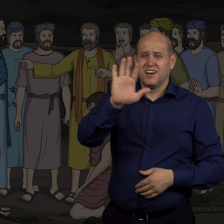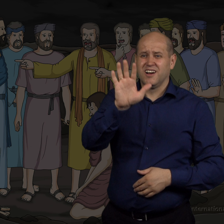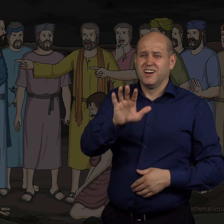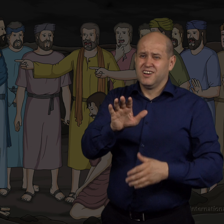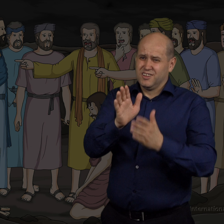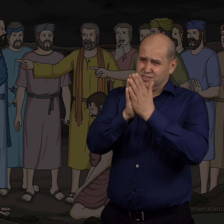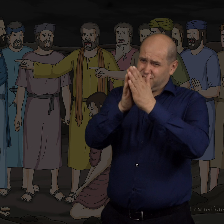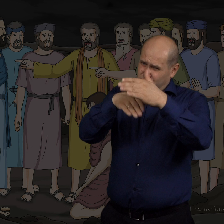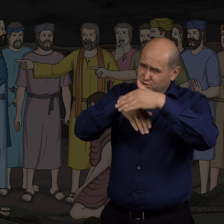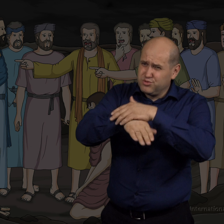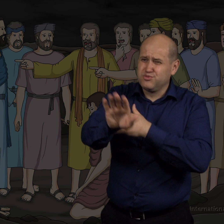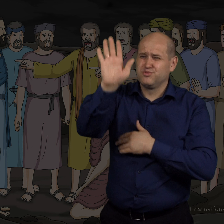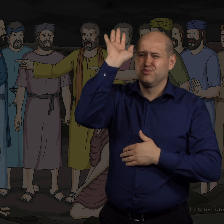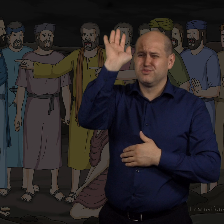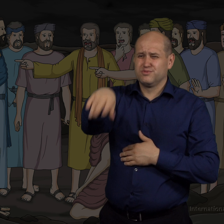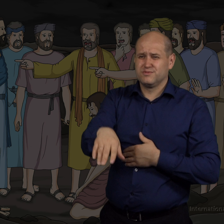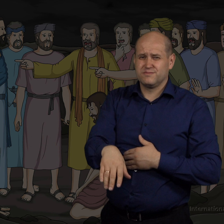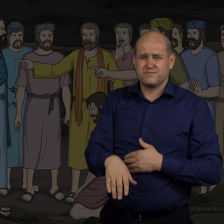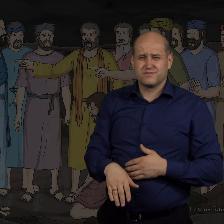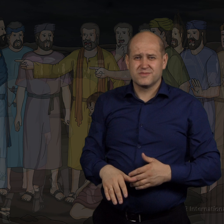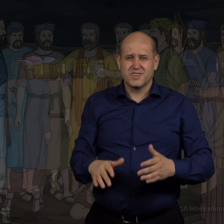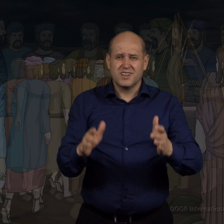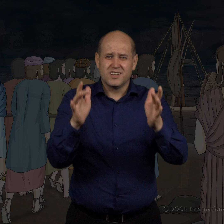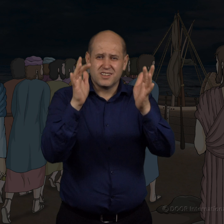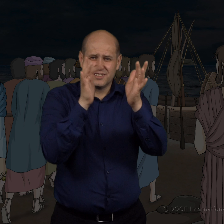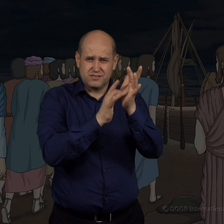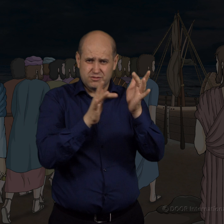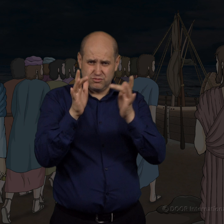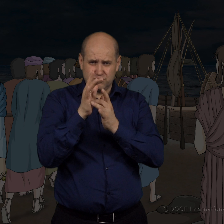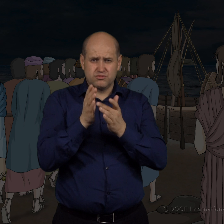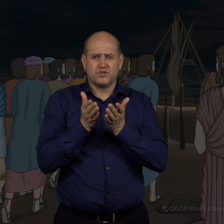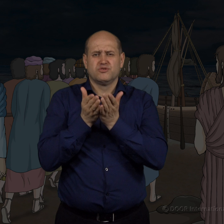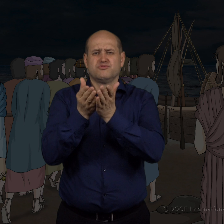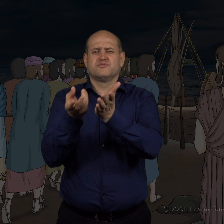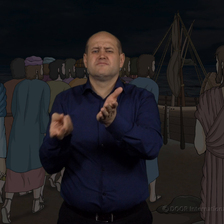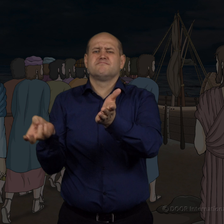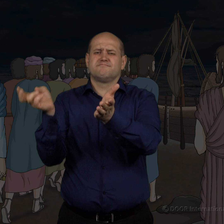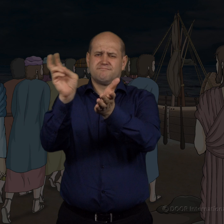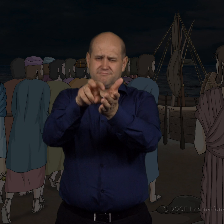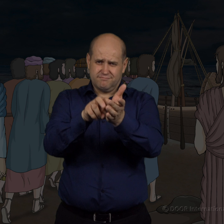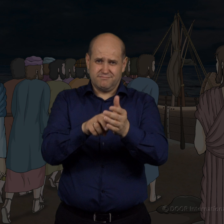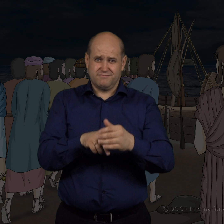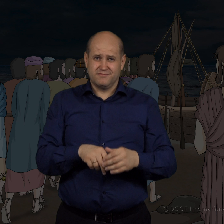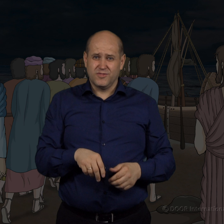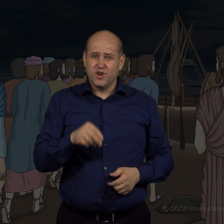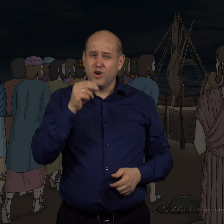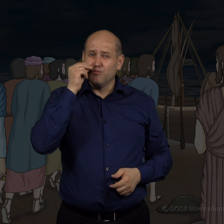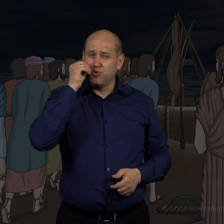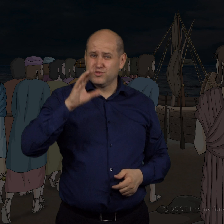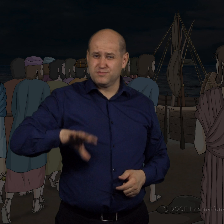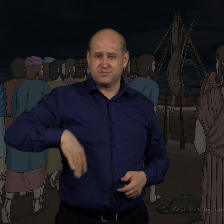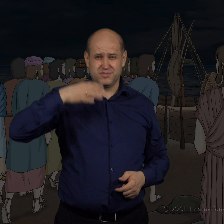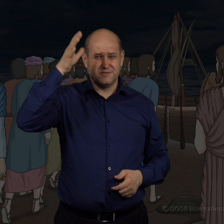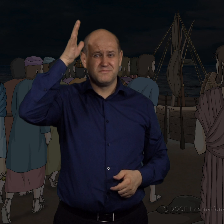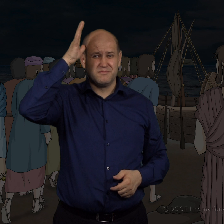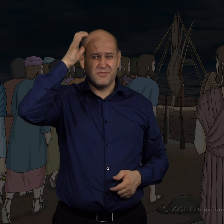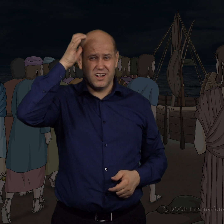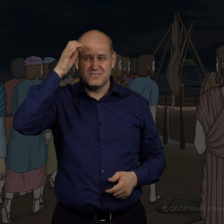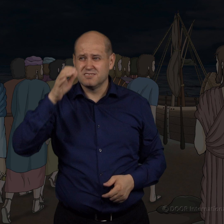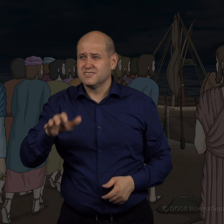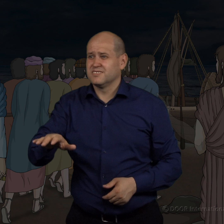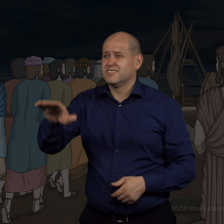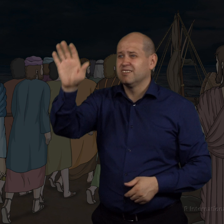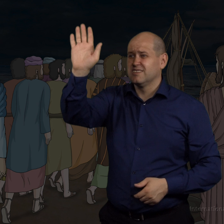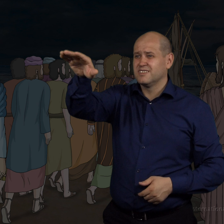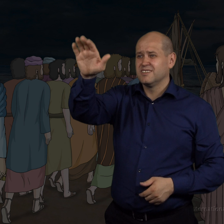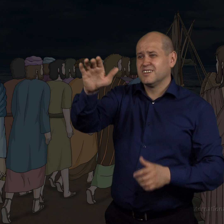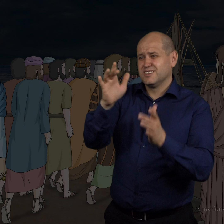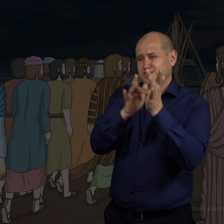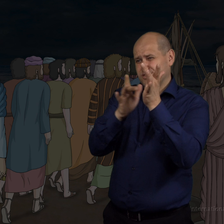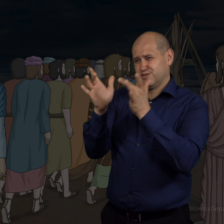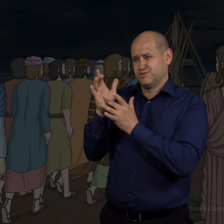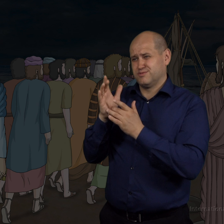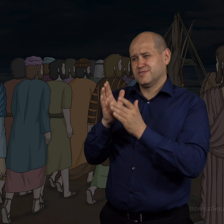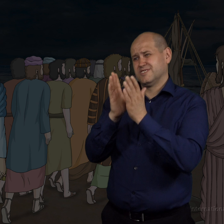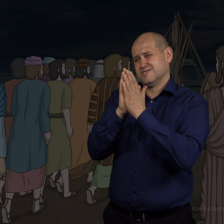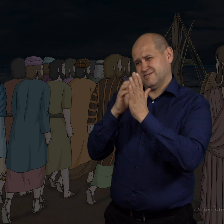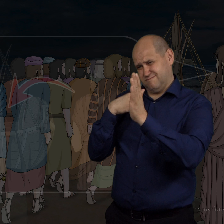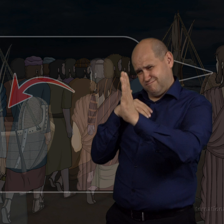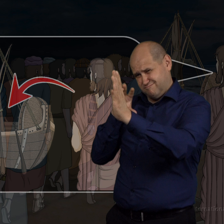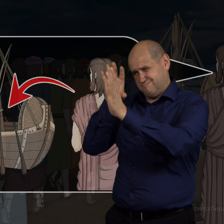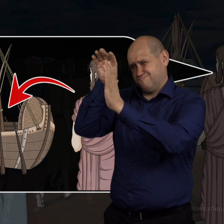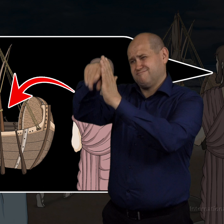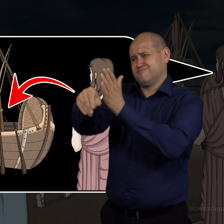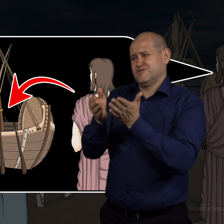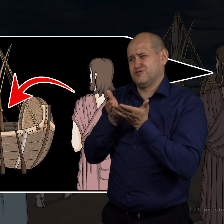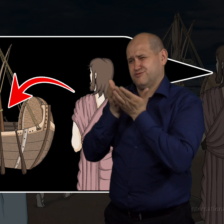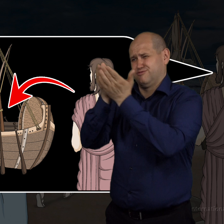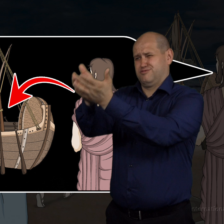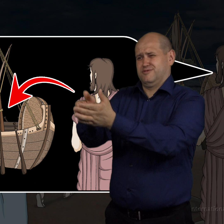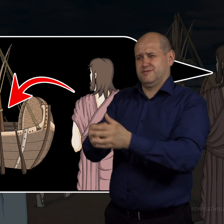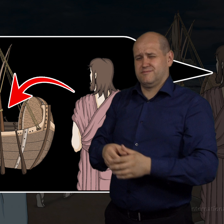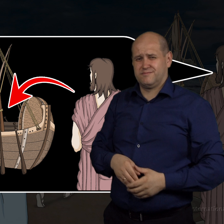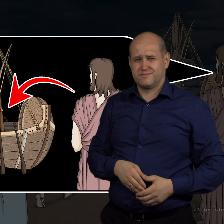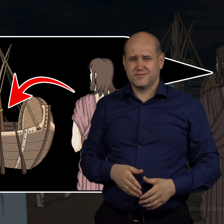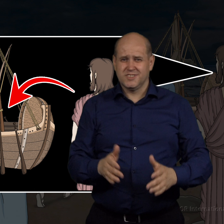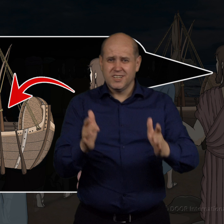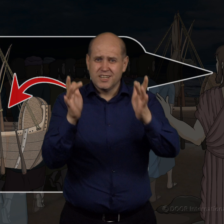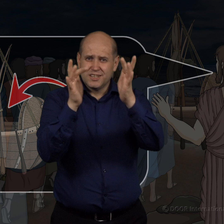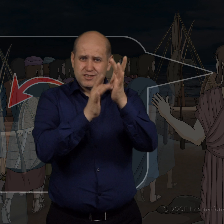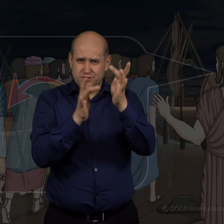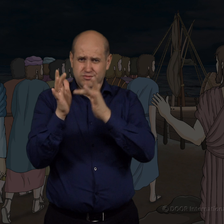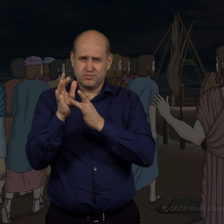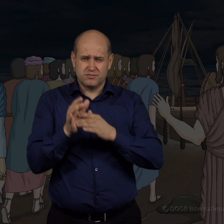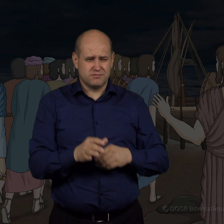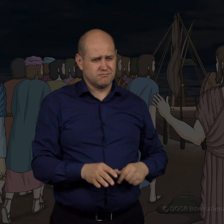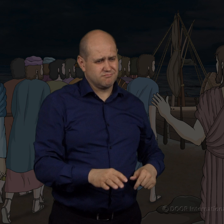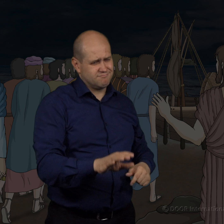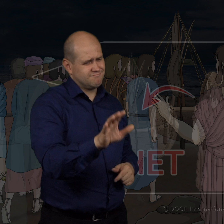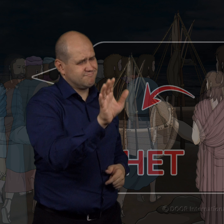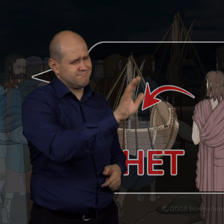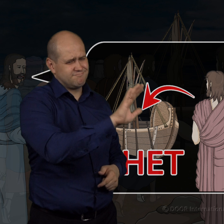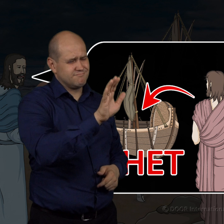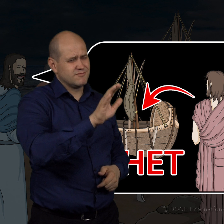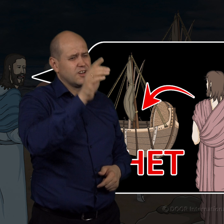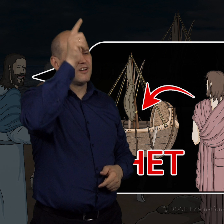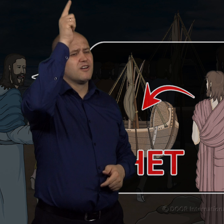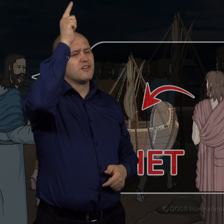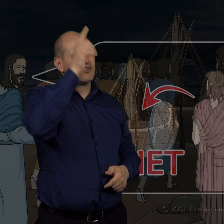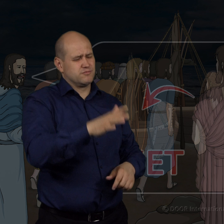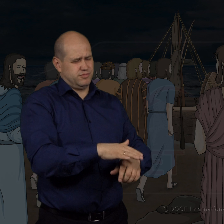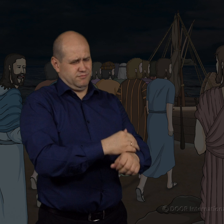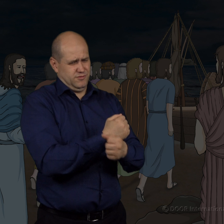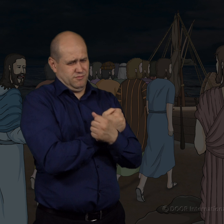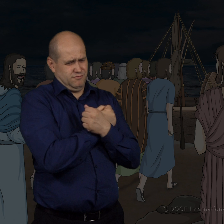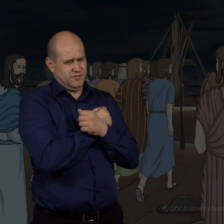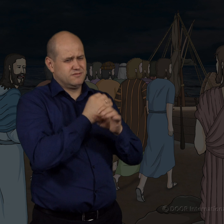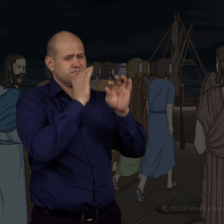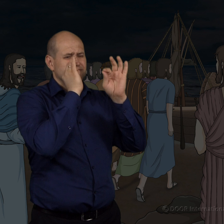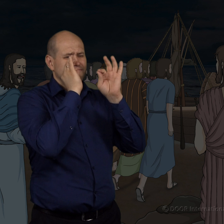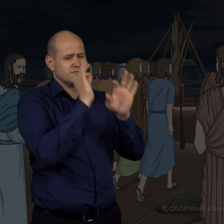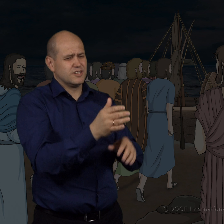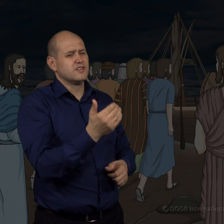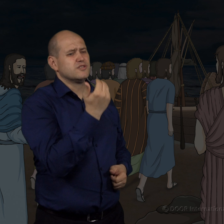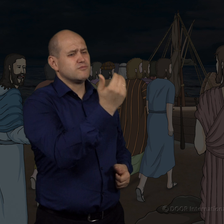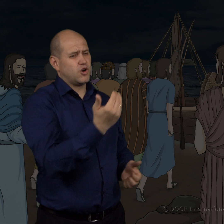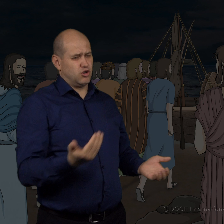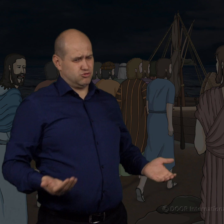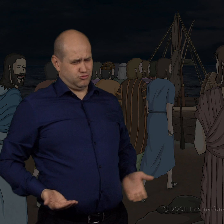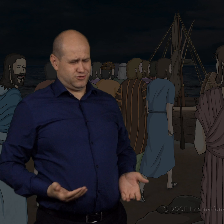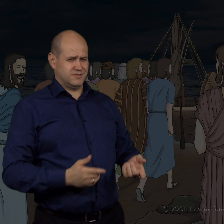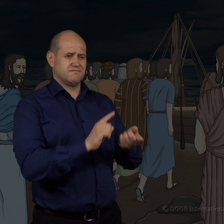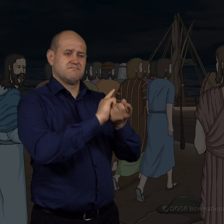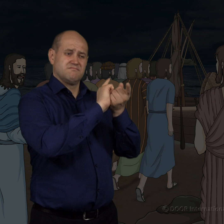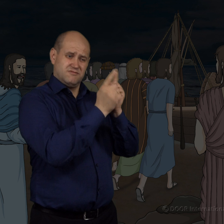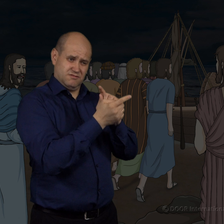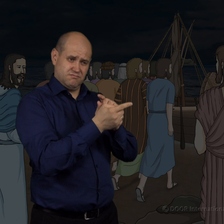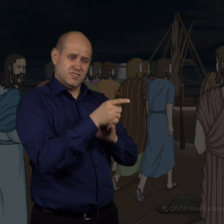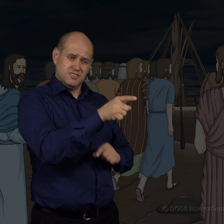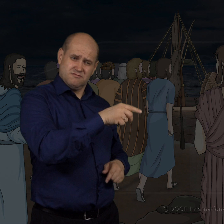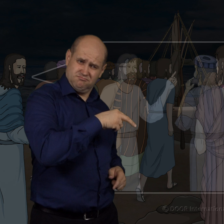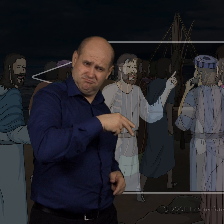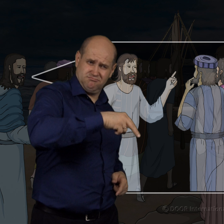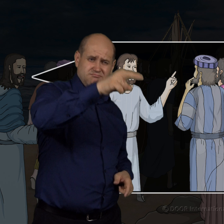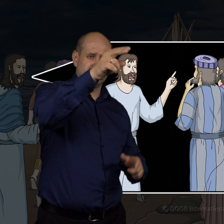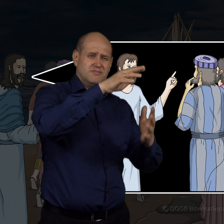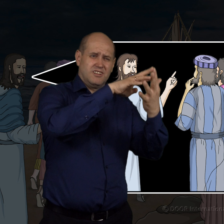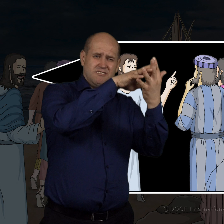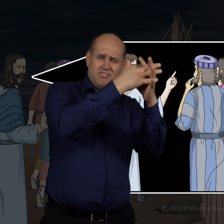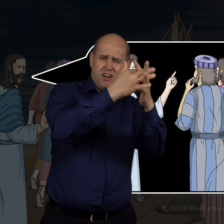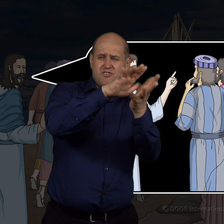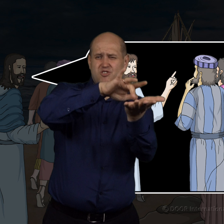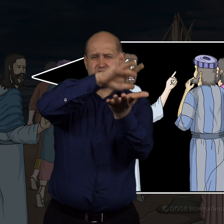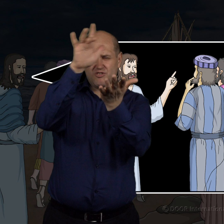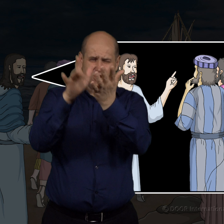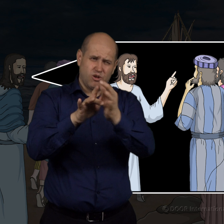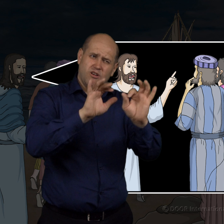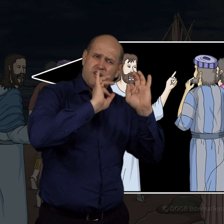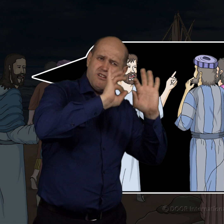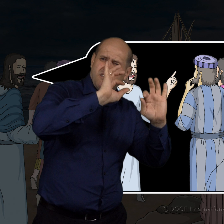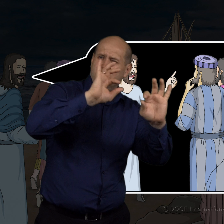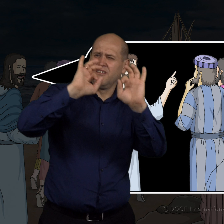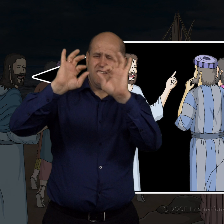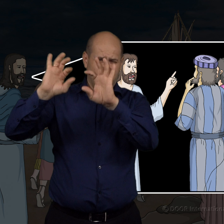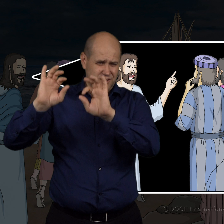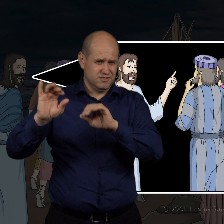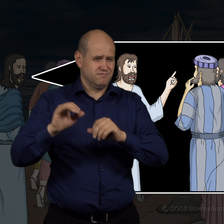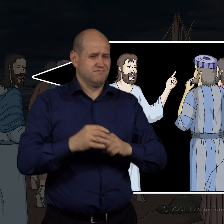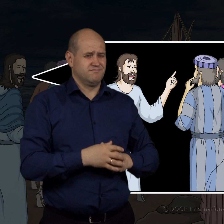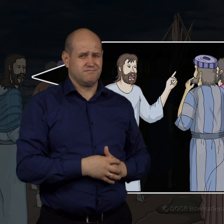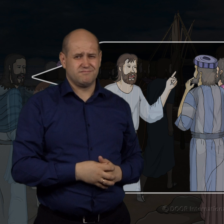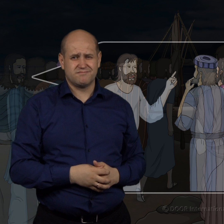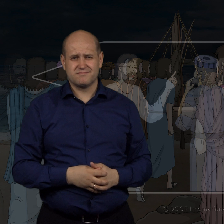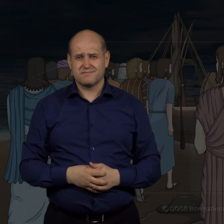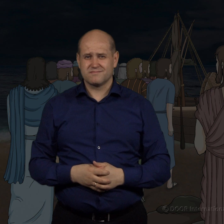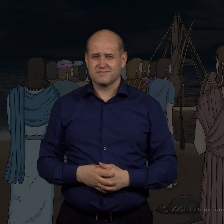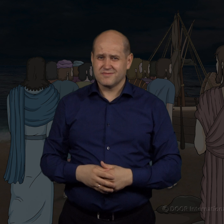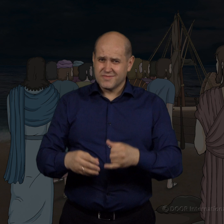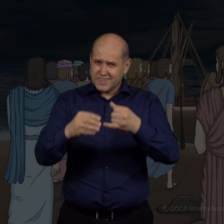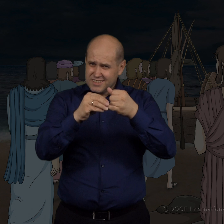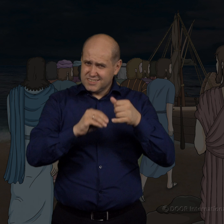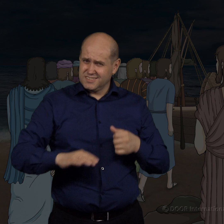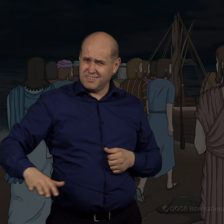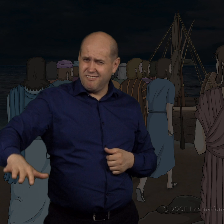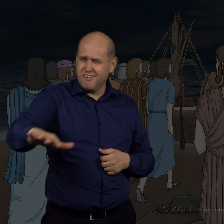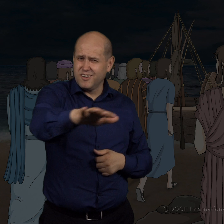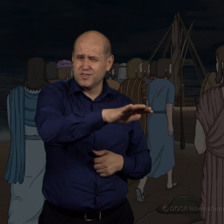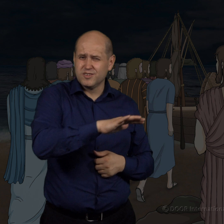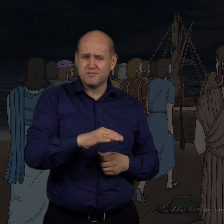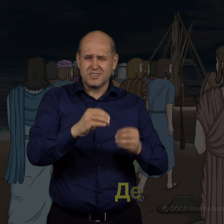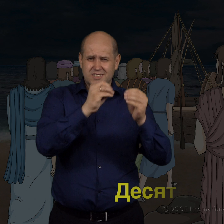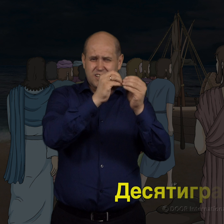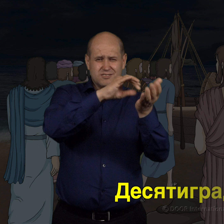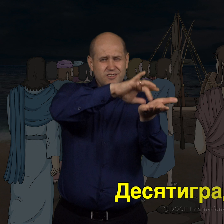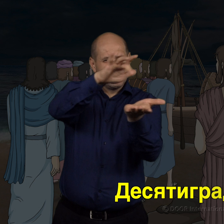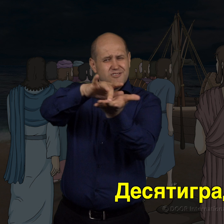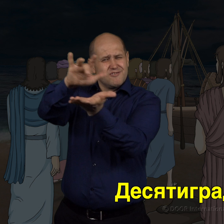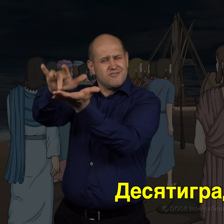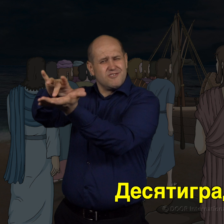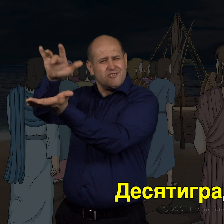As He was getting into the boat, the man who had been possessed by the demons begged to go with Him. But Jesus would not allow him. “Go home to your own people,” He said, “and tell them how much the Lord has done for you, and what mercy He has shown you.”